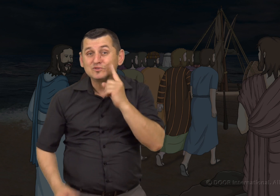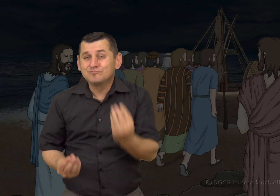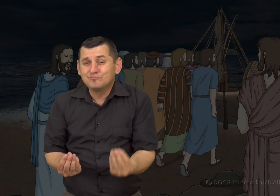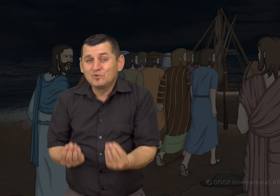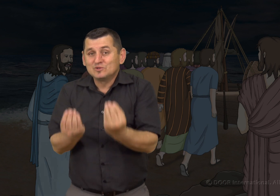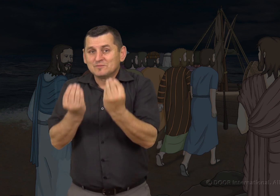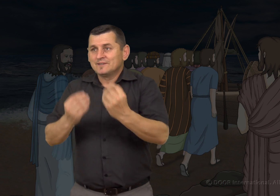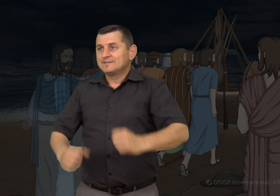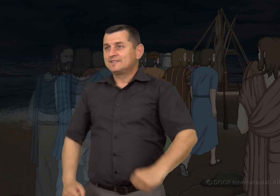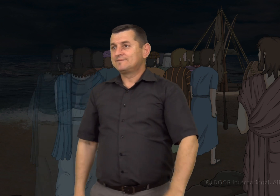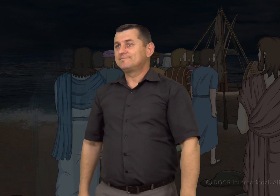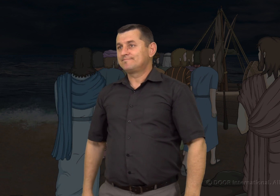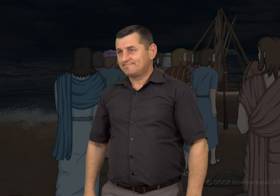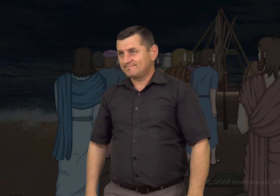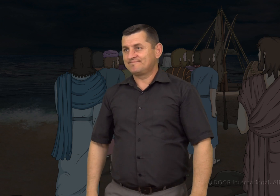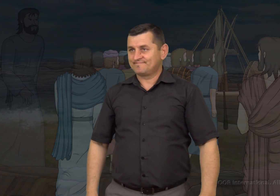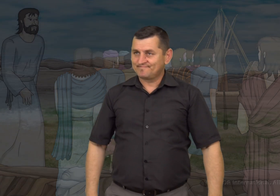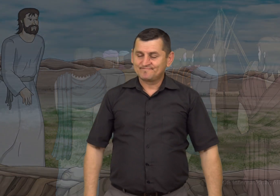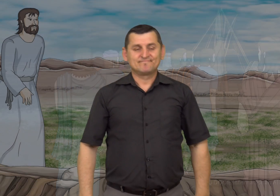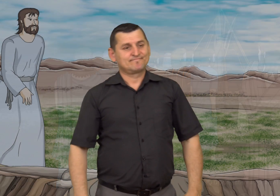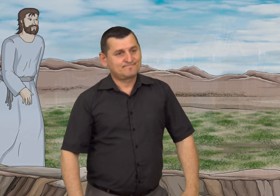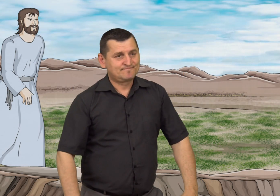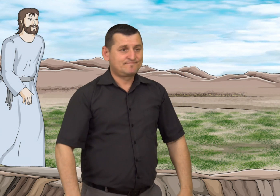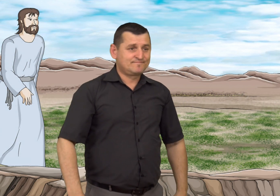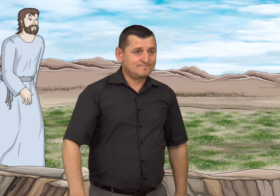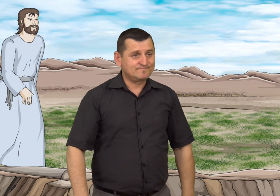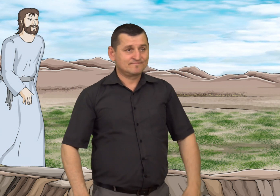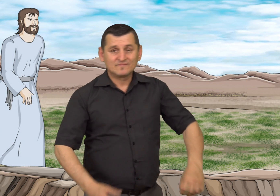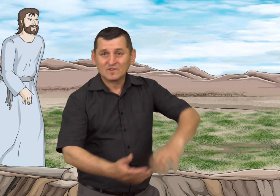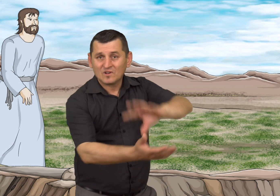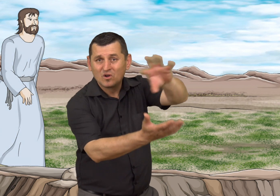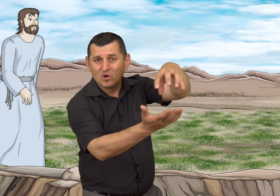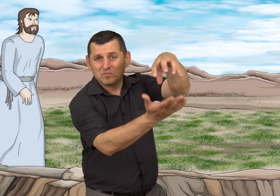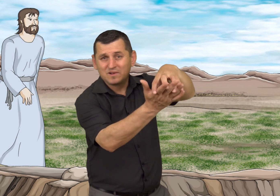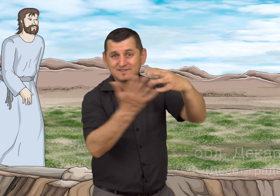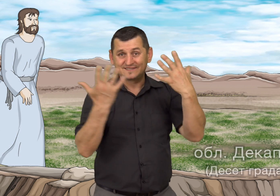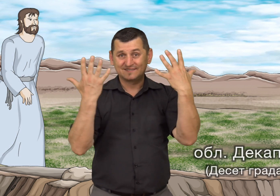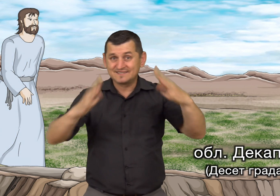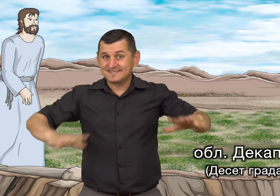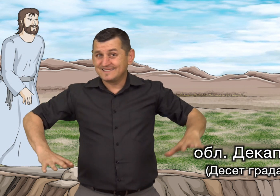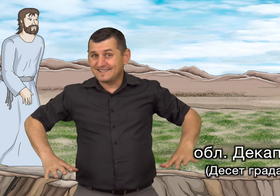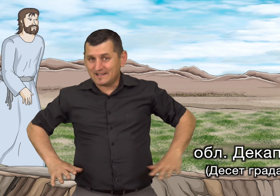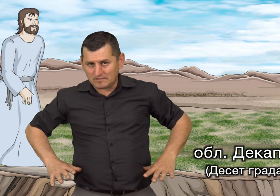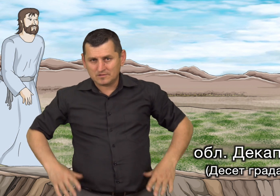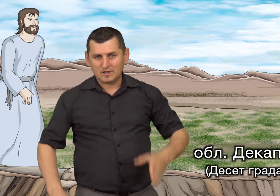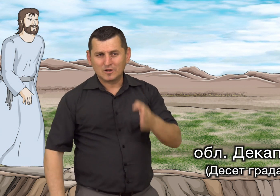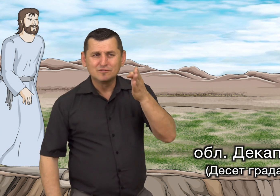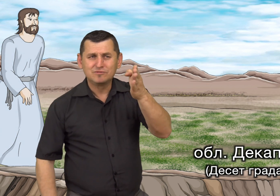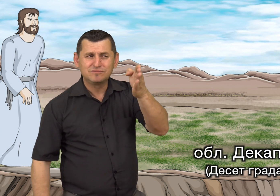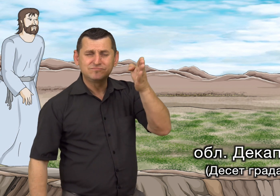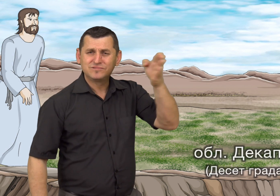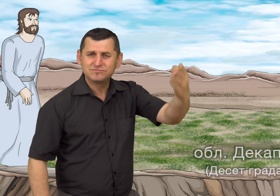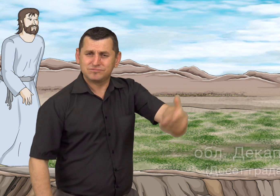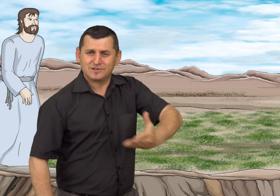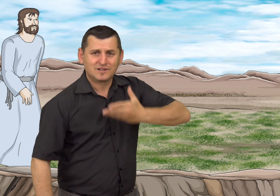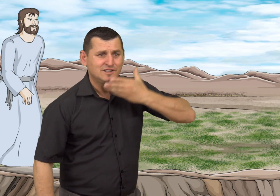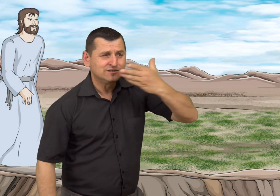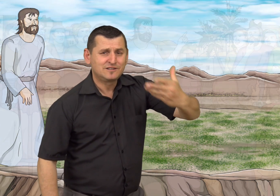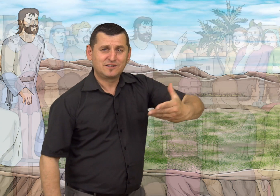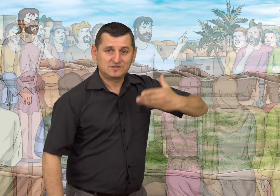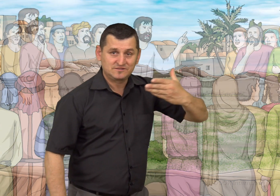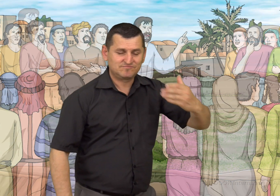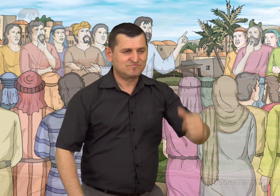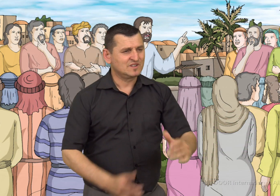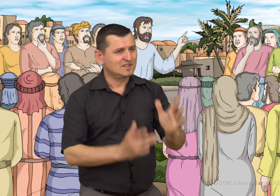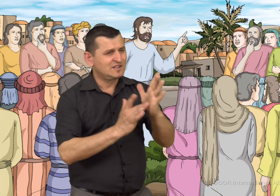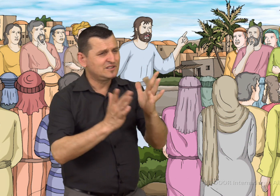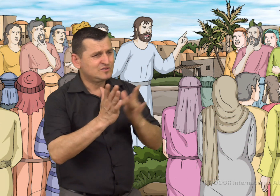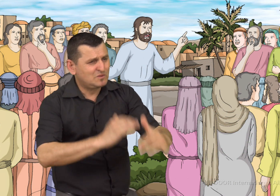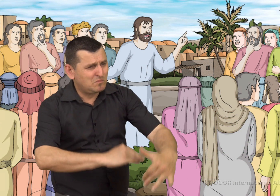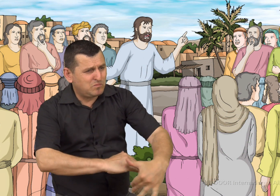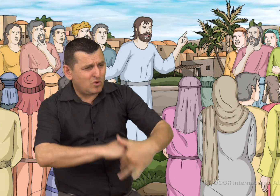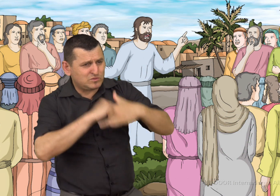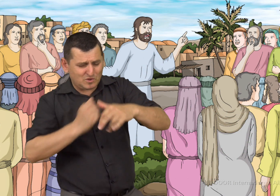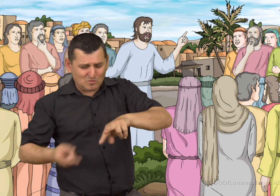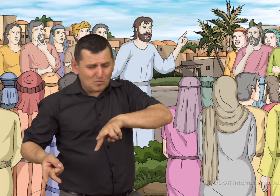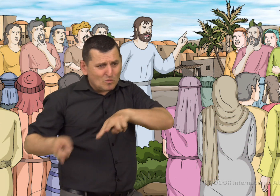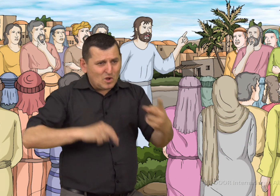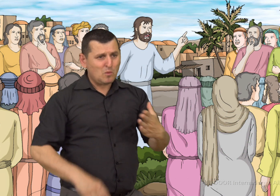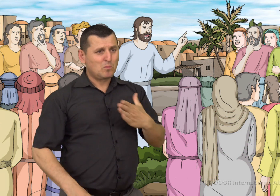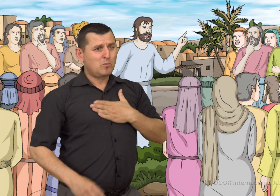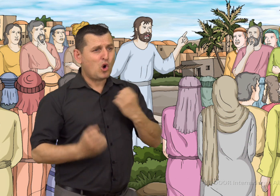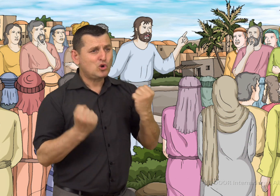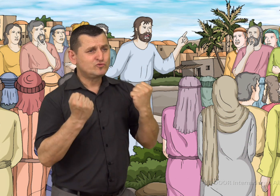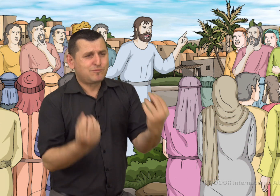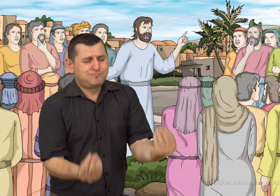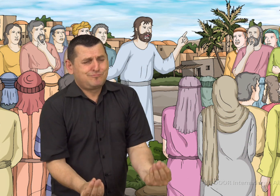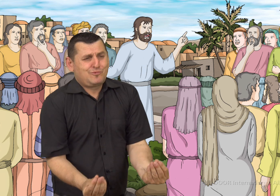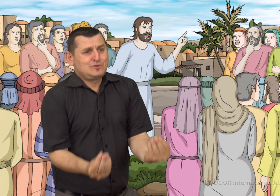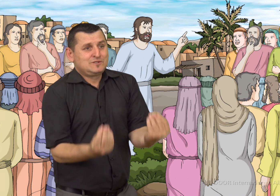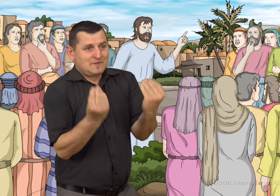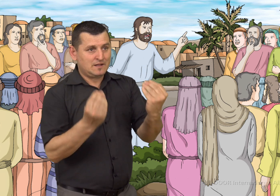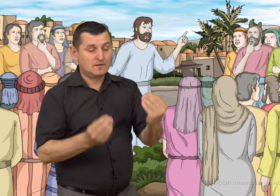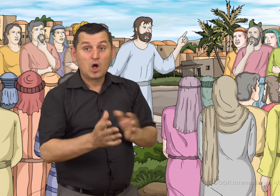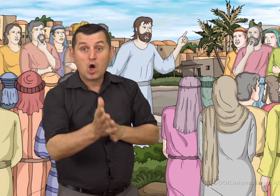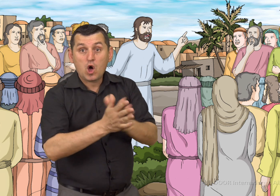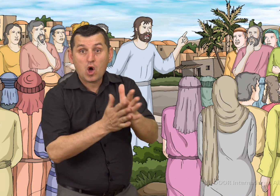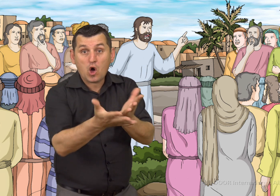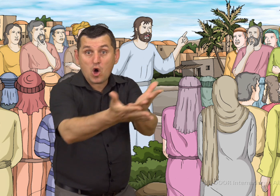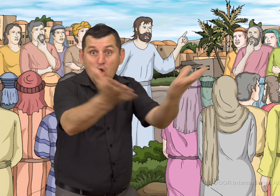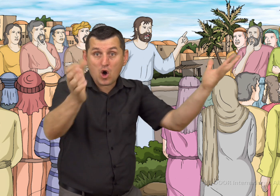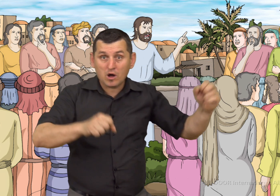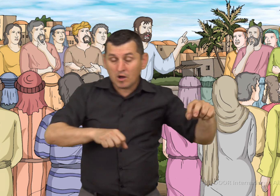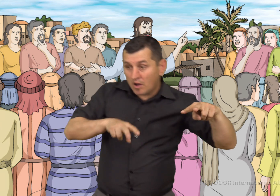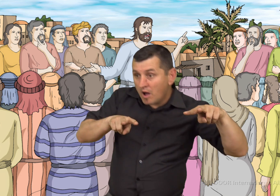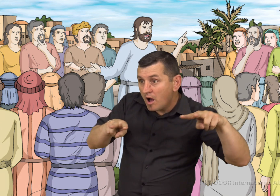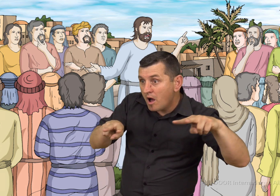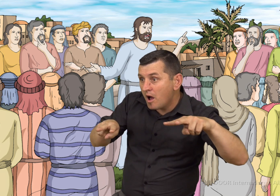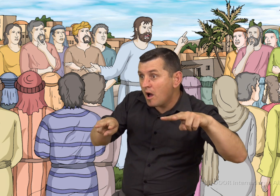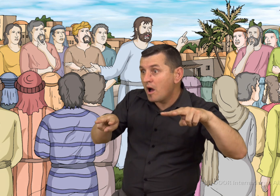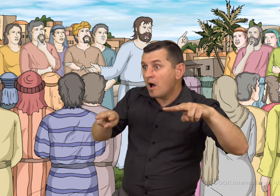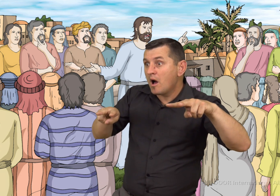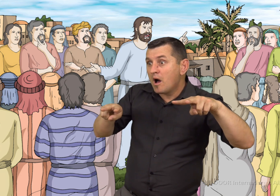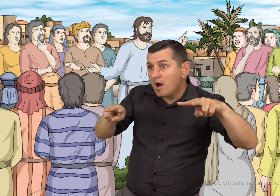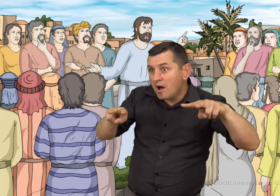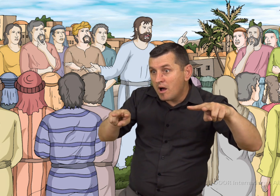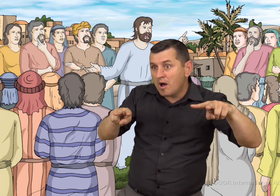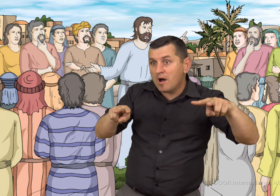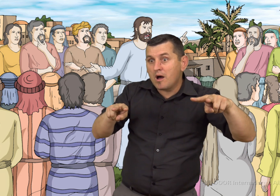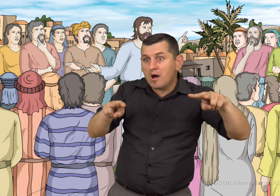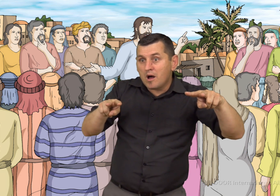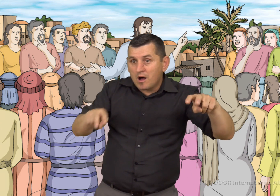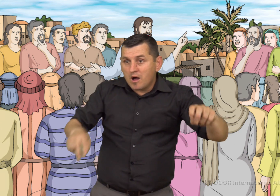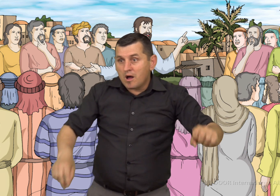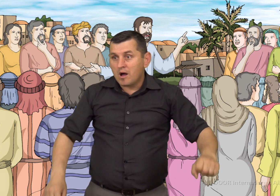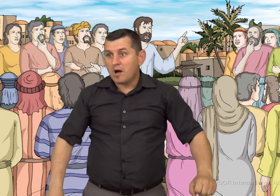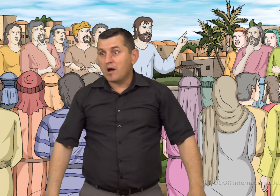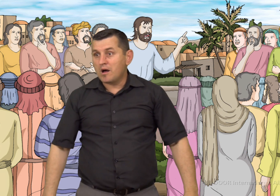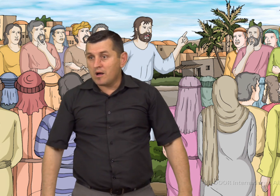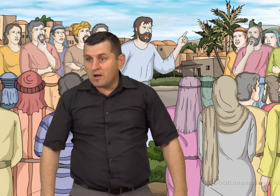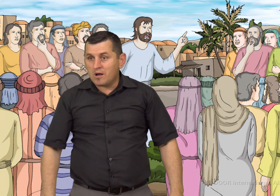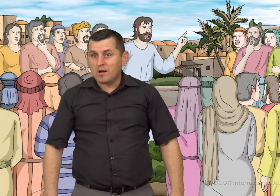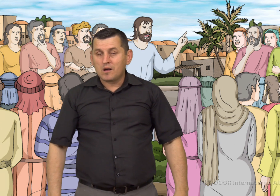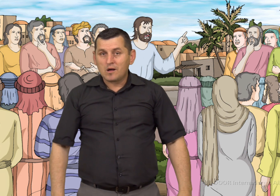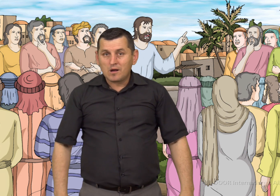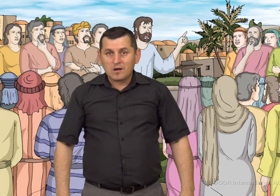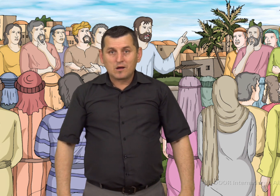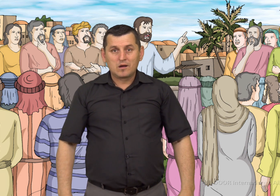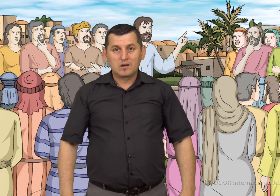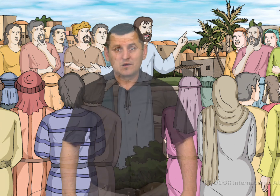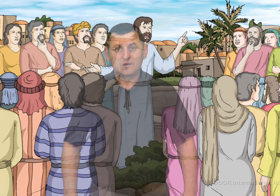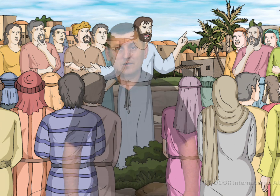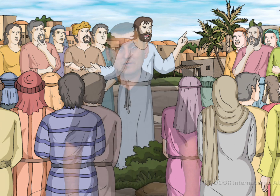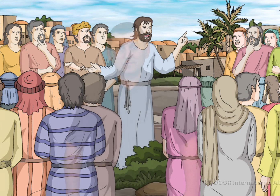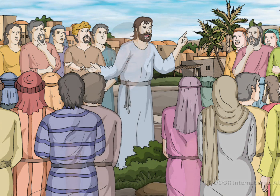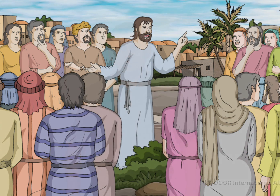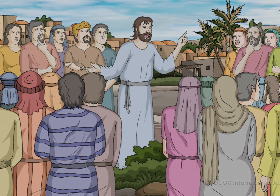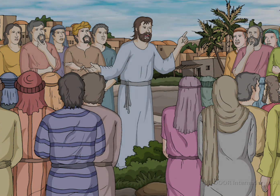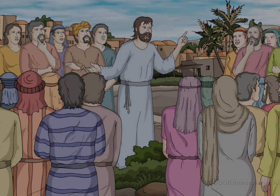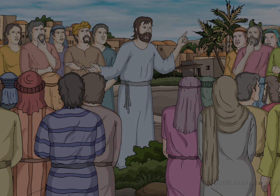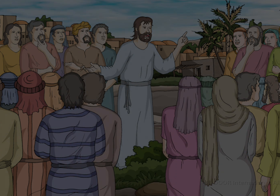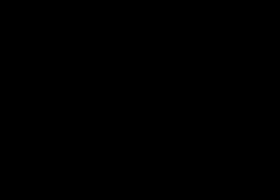So the man went away and began to proclaim throughout the Decapolis how much Jesus had done for him. And everyone was amazed.